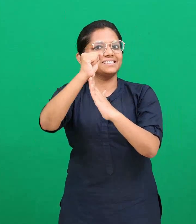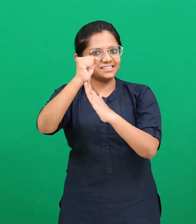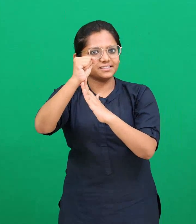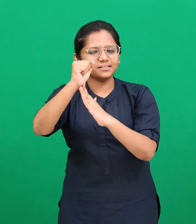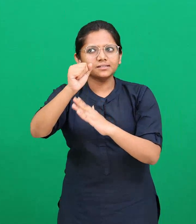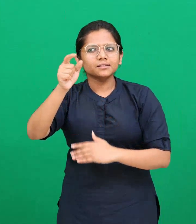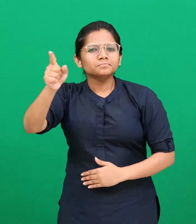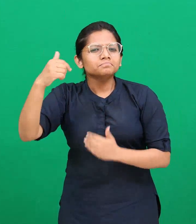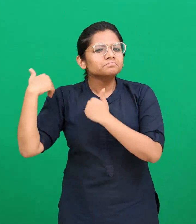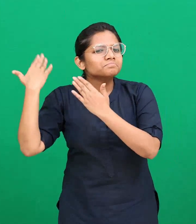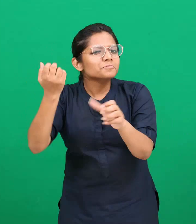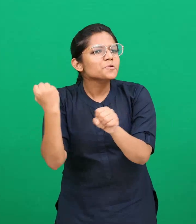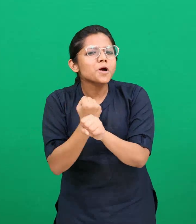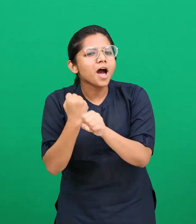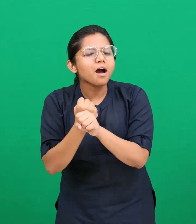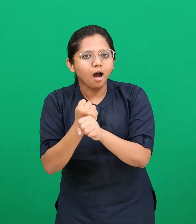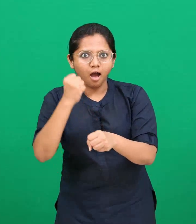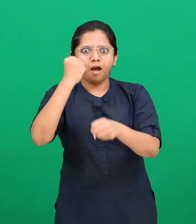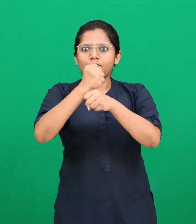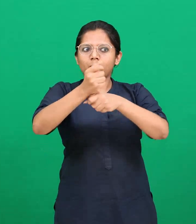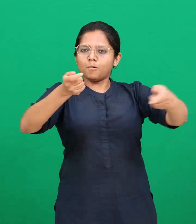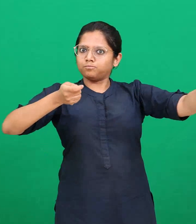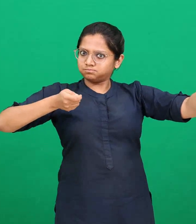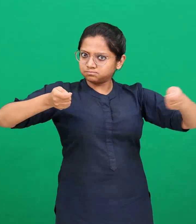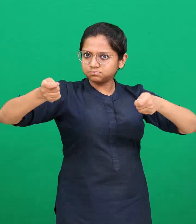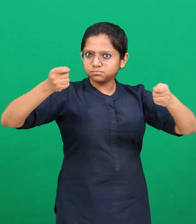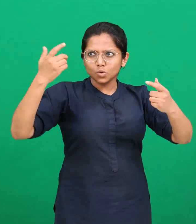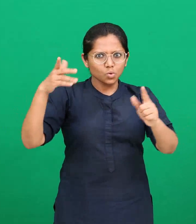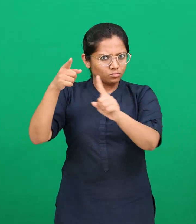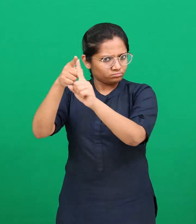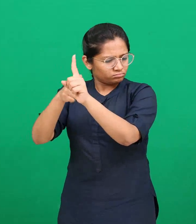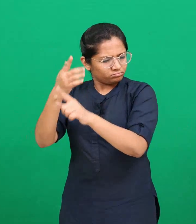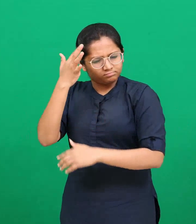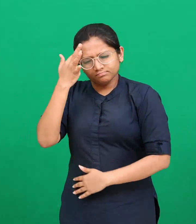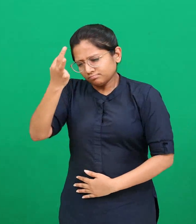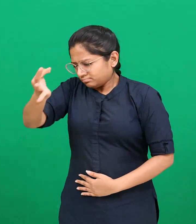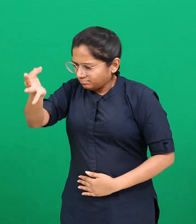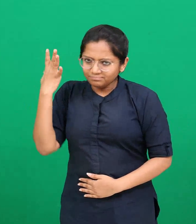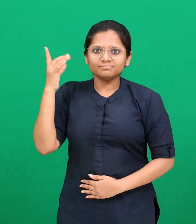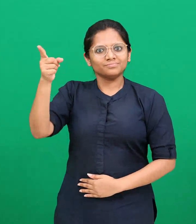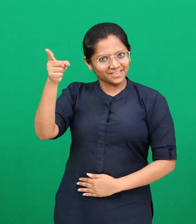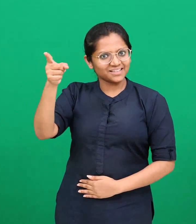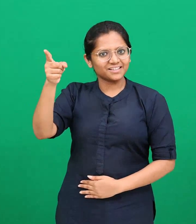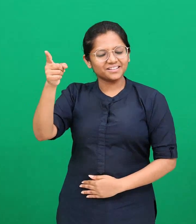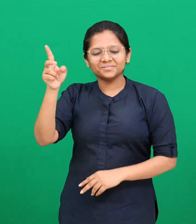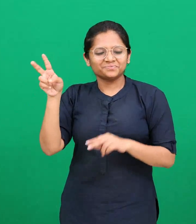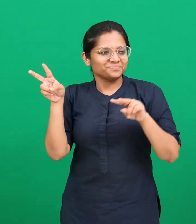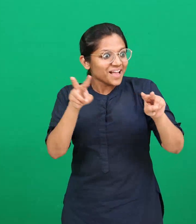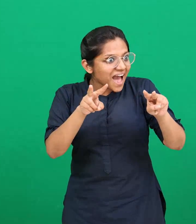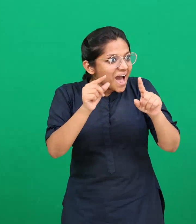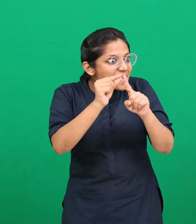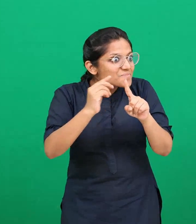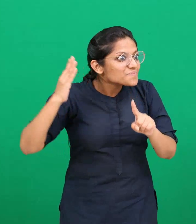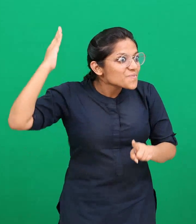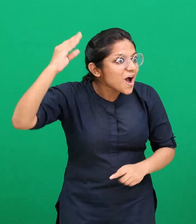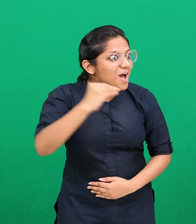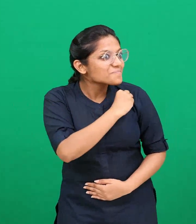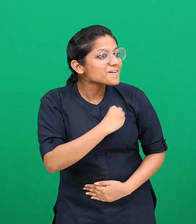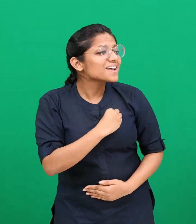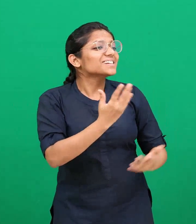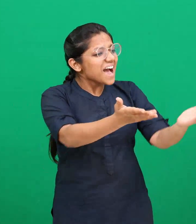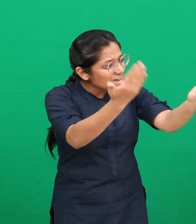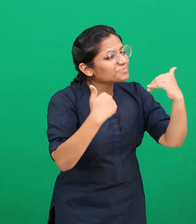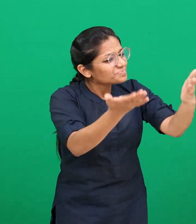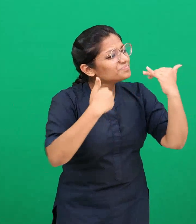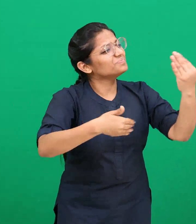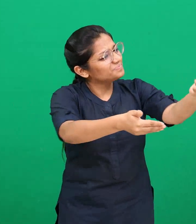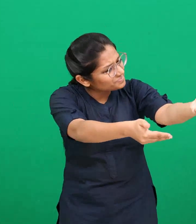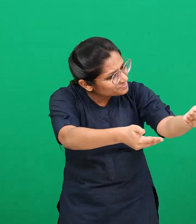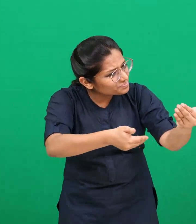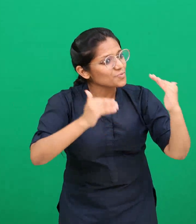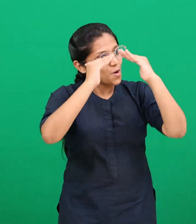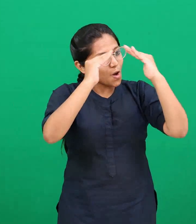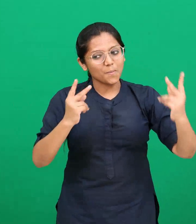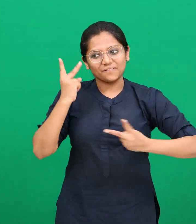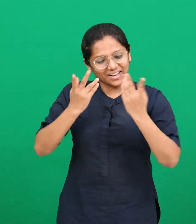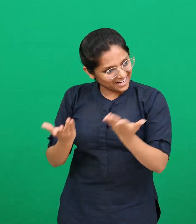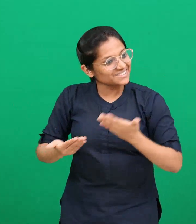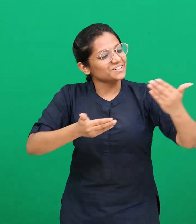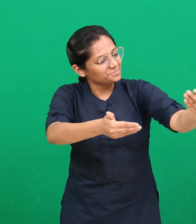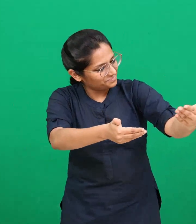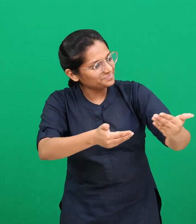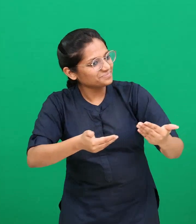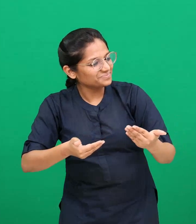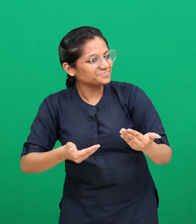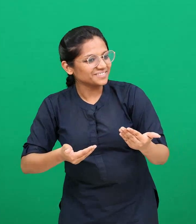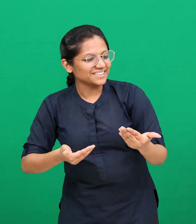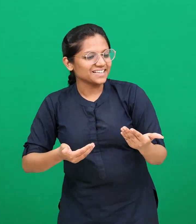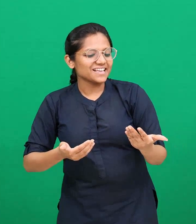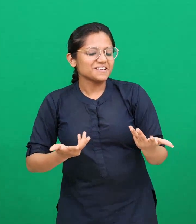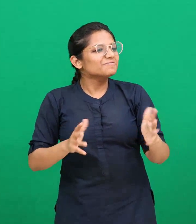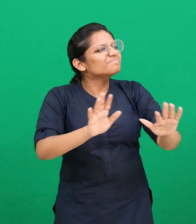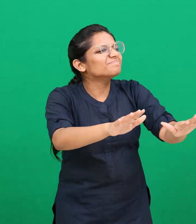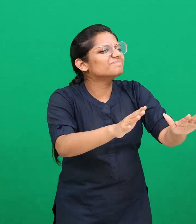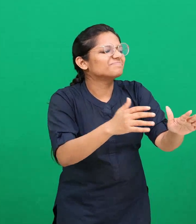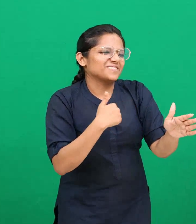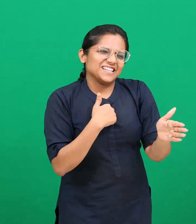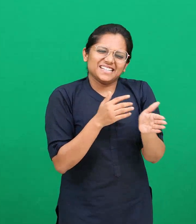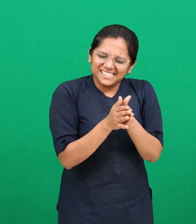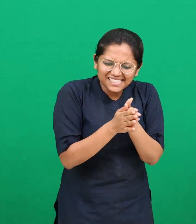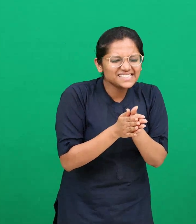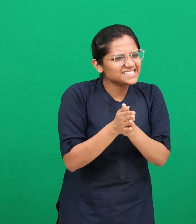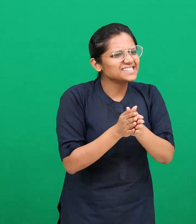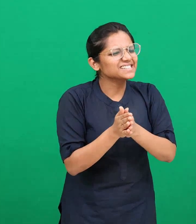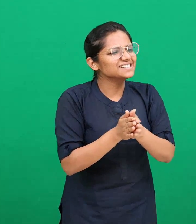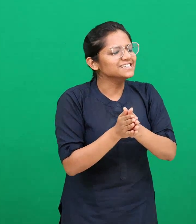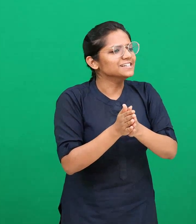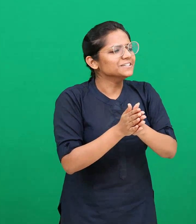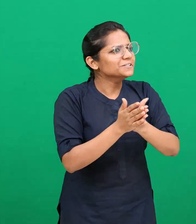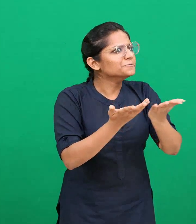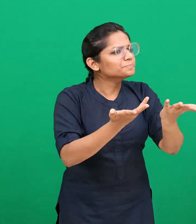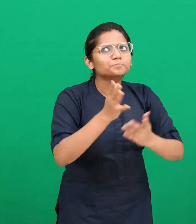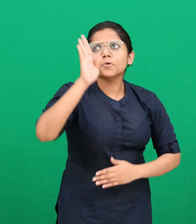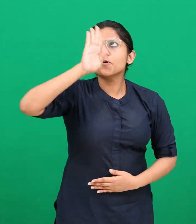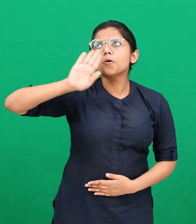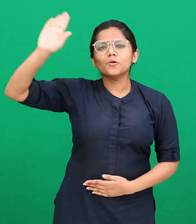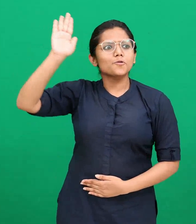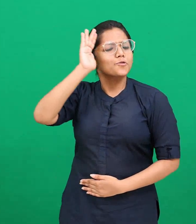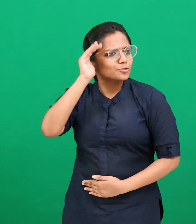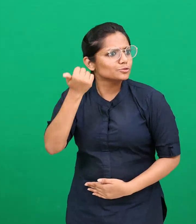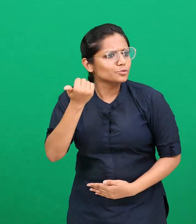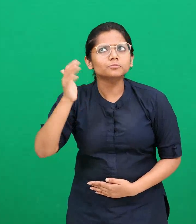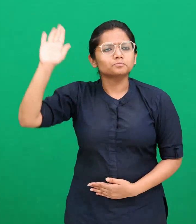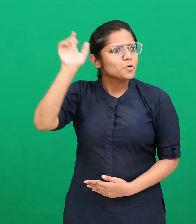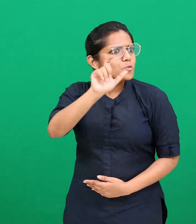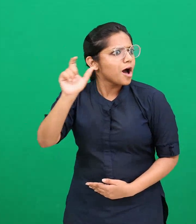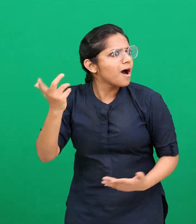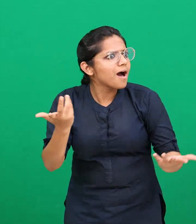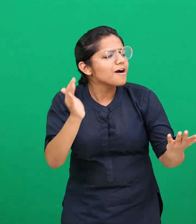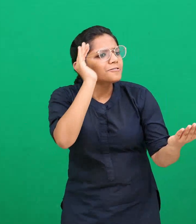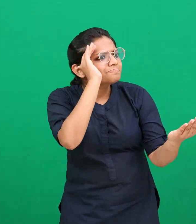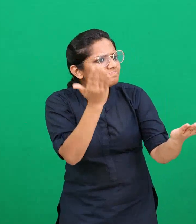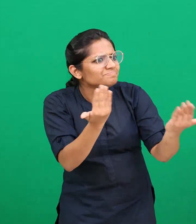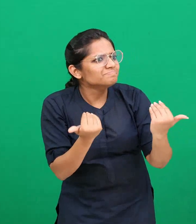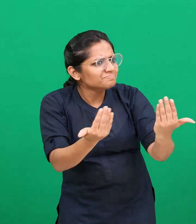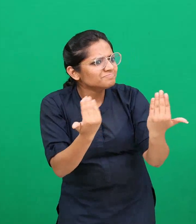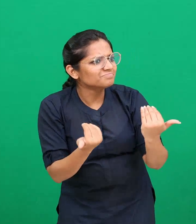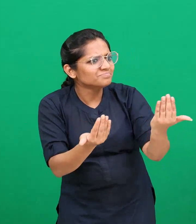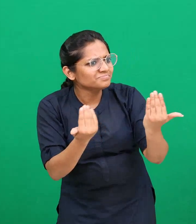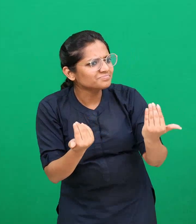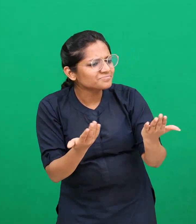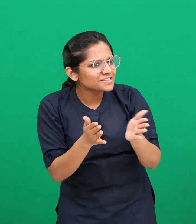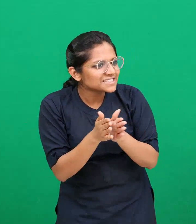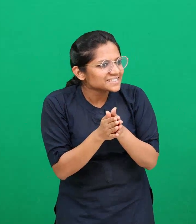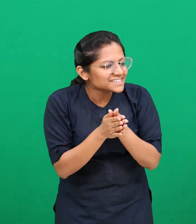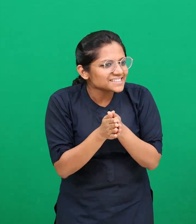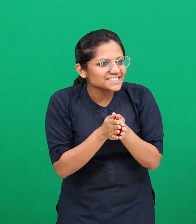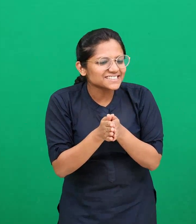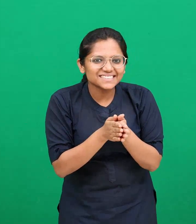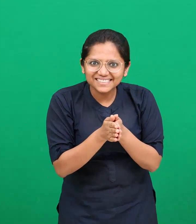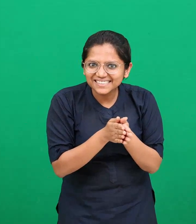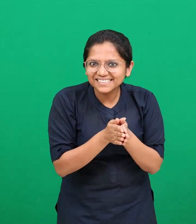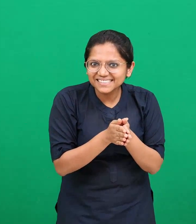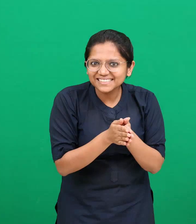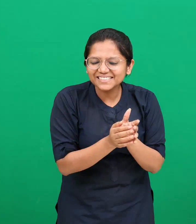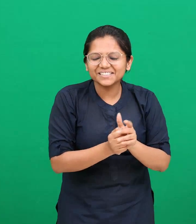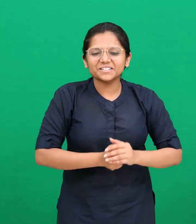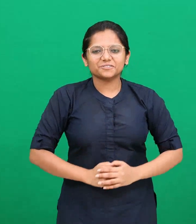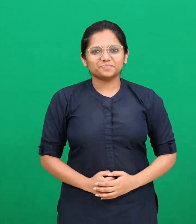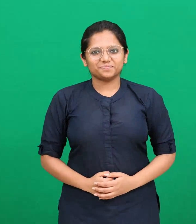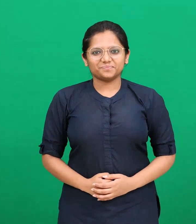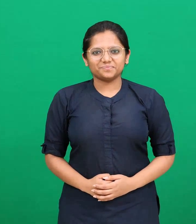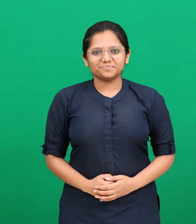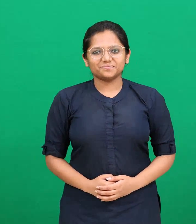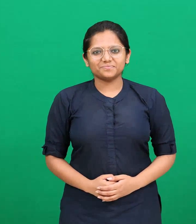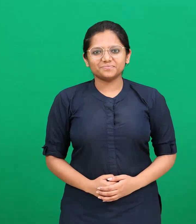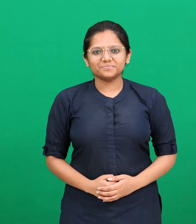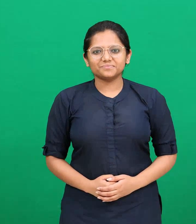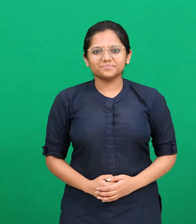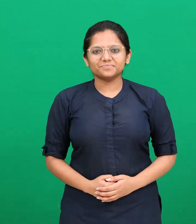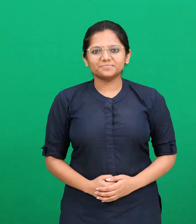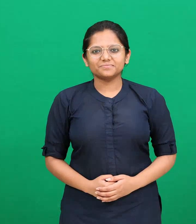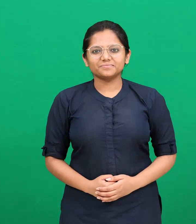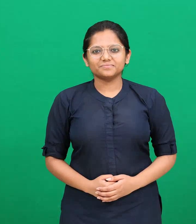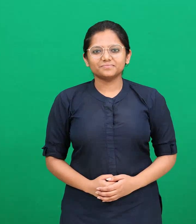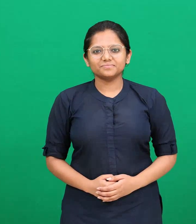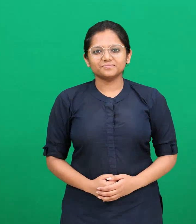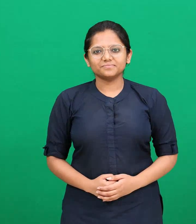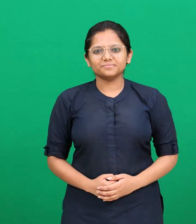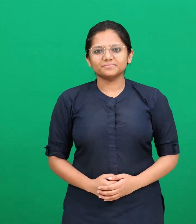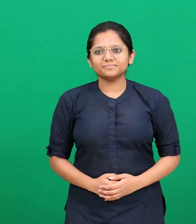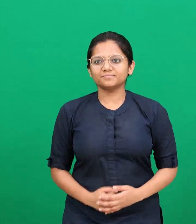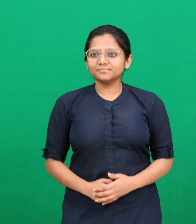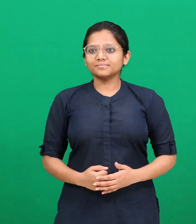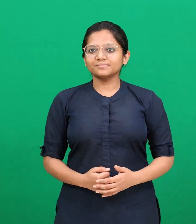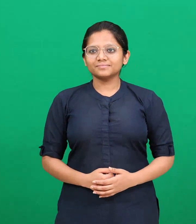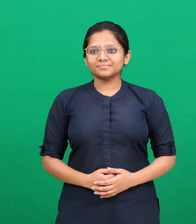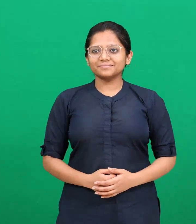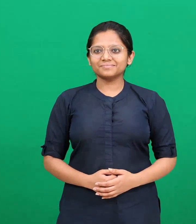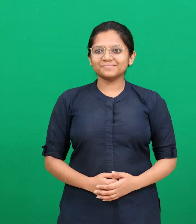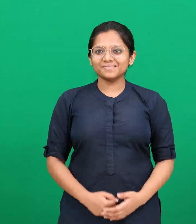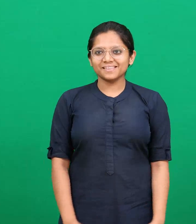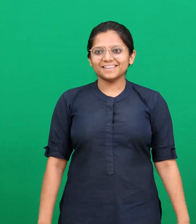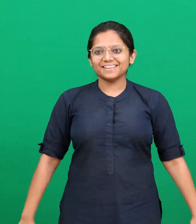The proconsul, a man of intelligence, summoned Barnabas and Saul because he wanted to hear the word of God.